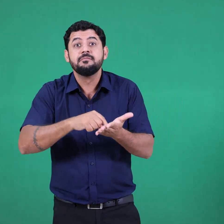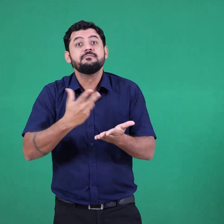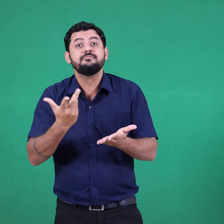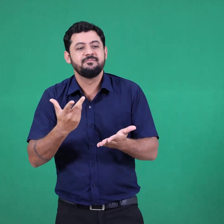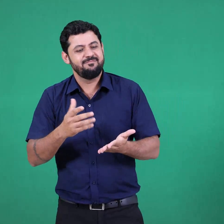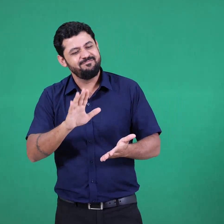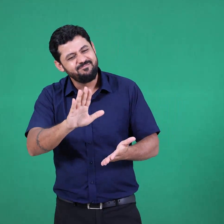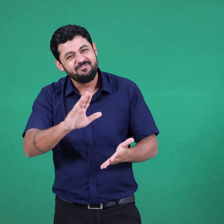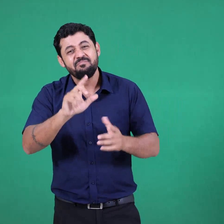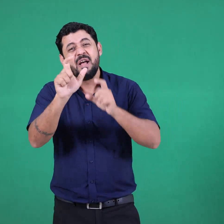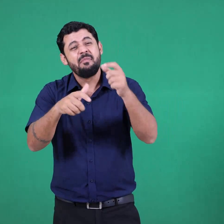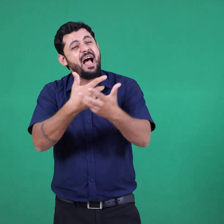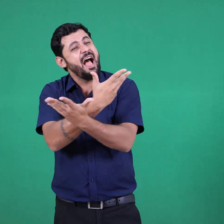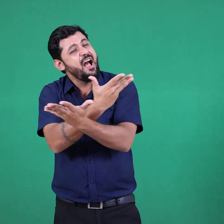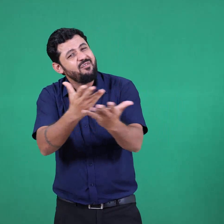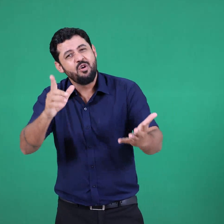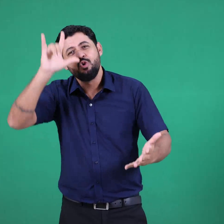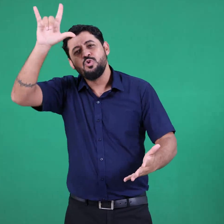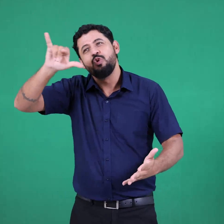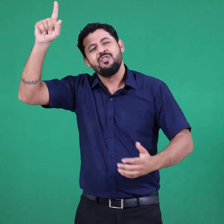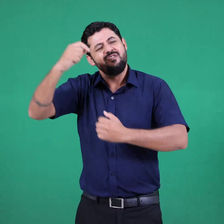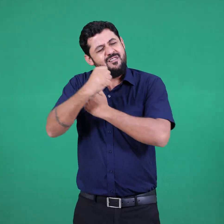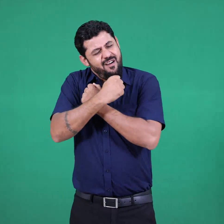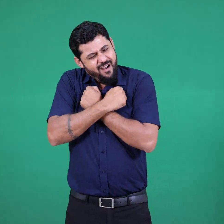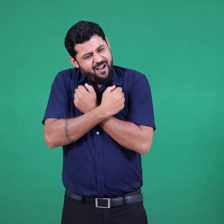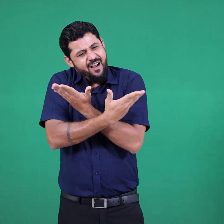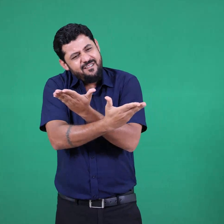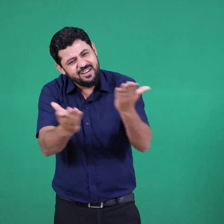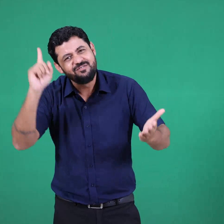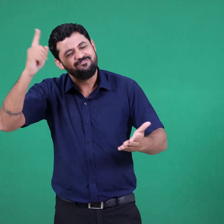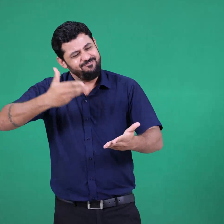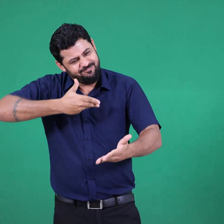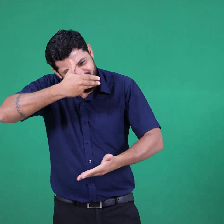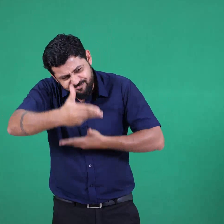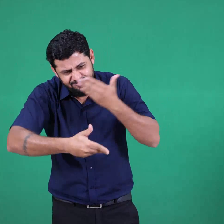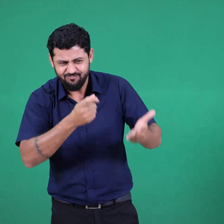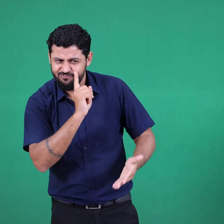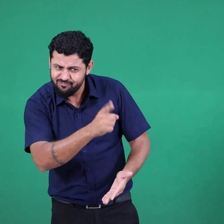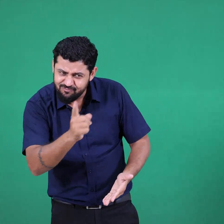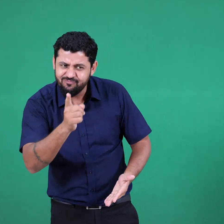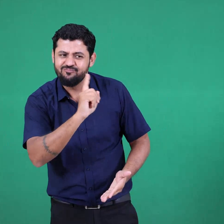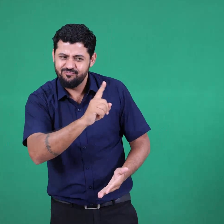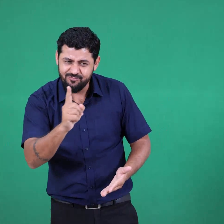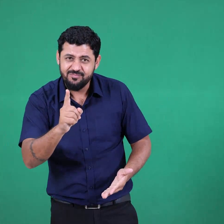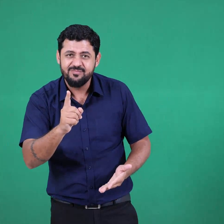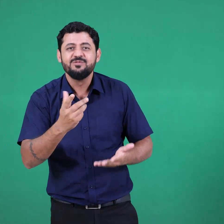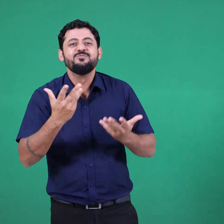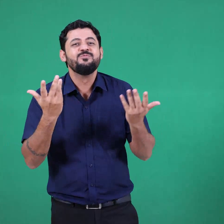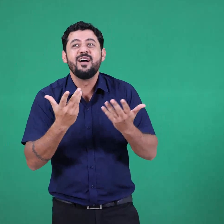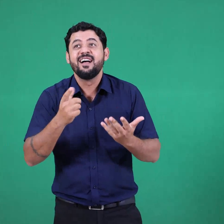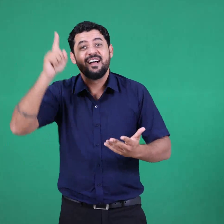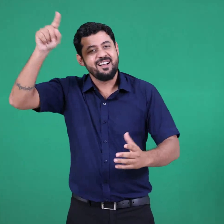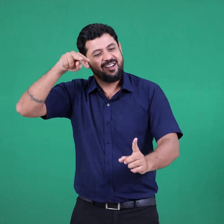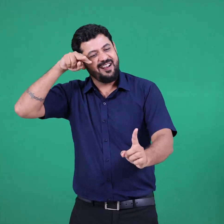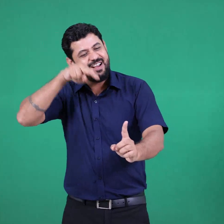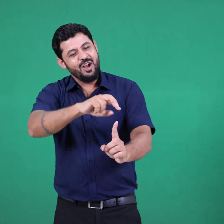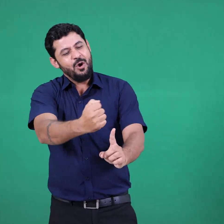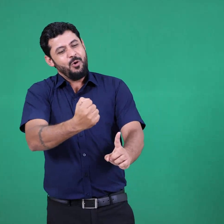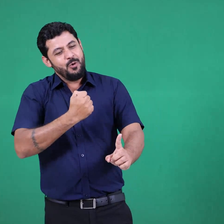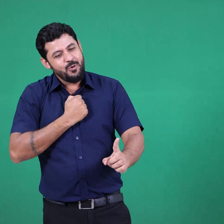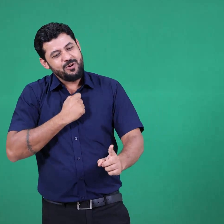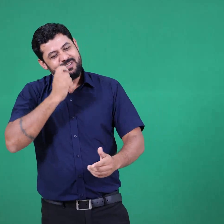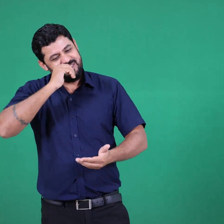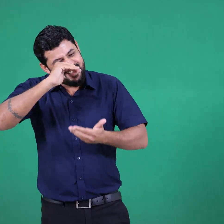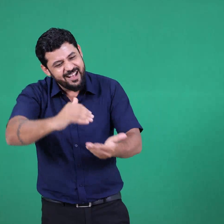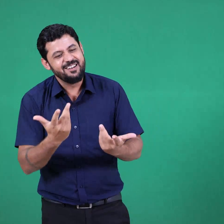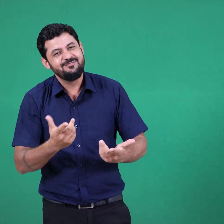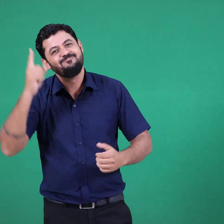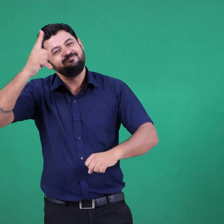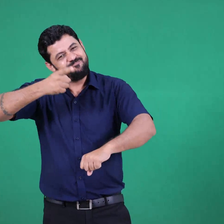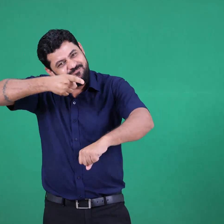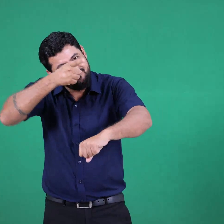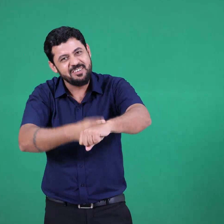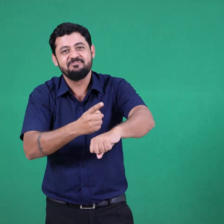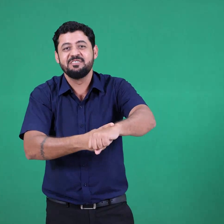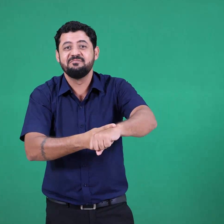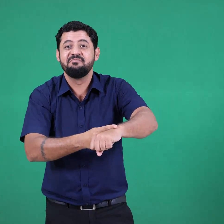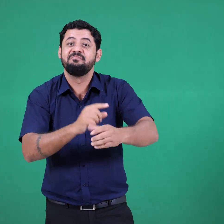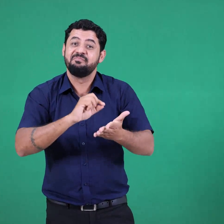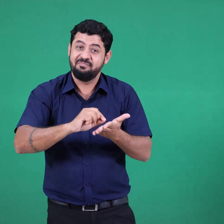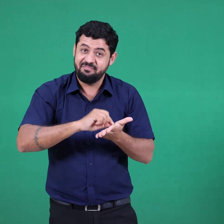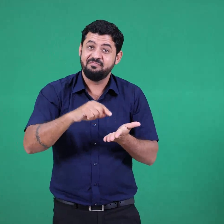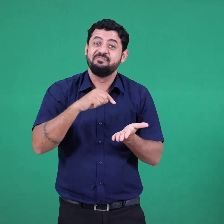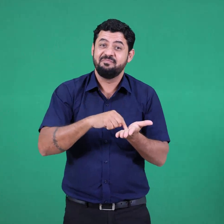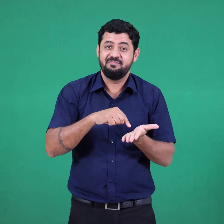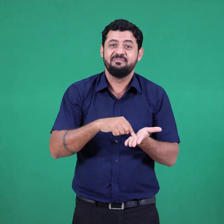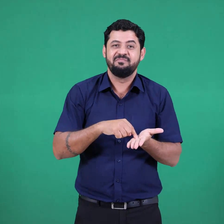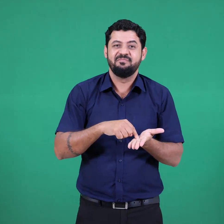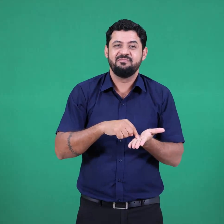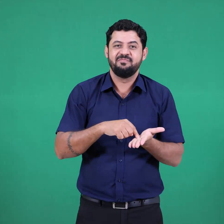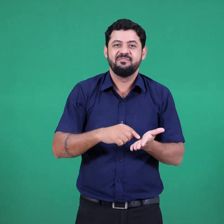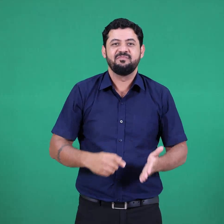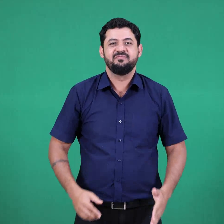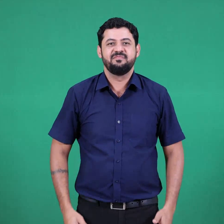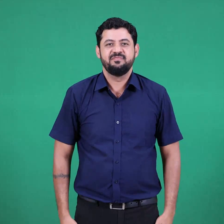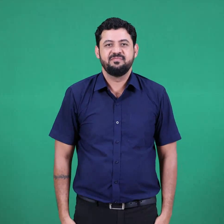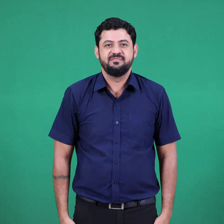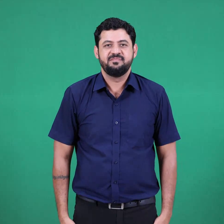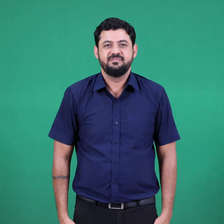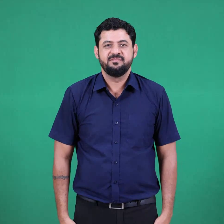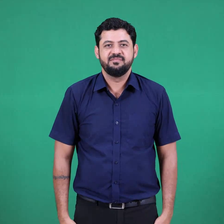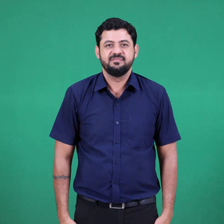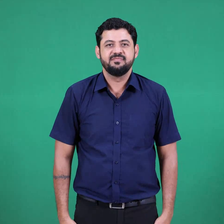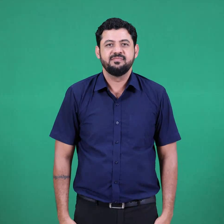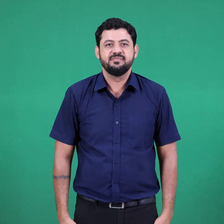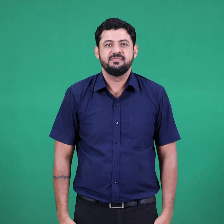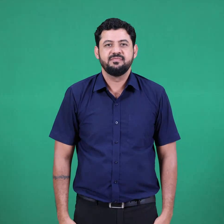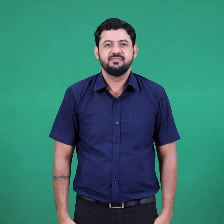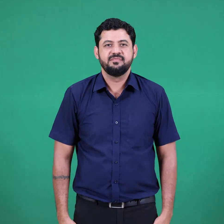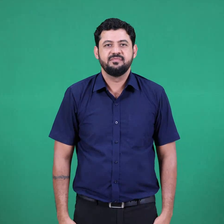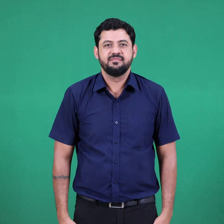For the Lord disciplines the one He loves, and He chastises every son He receives."